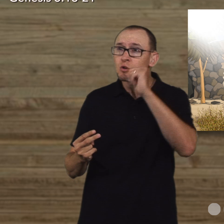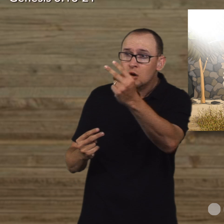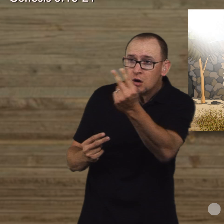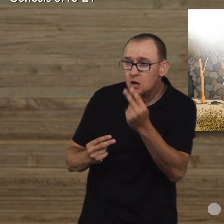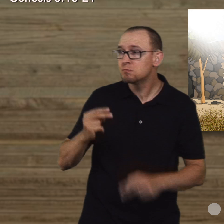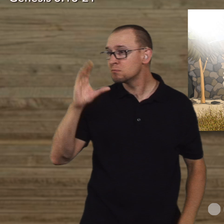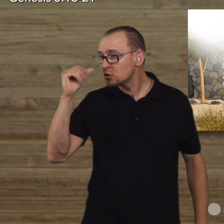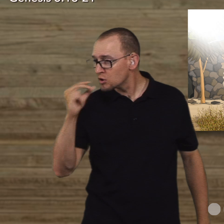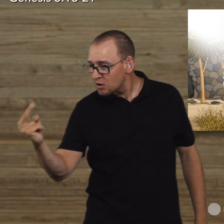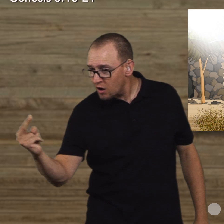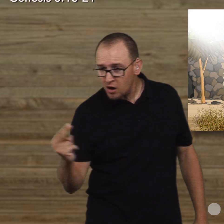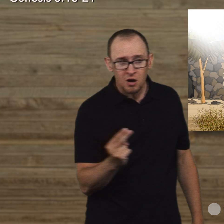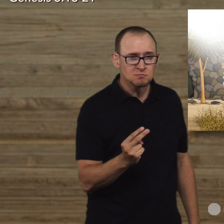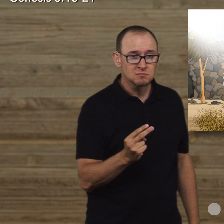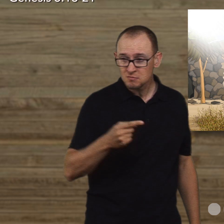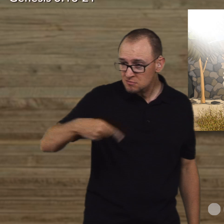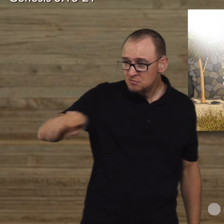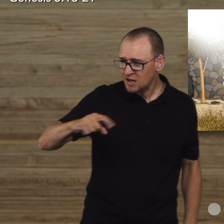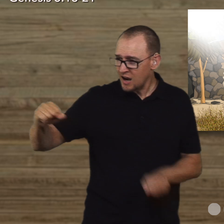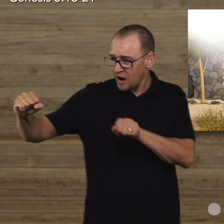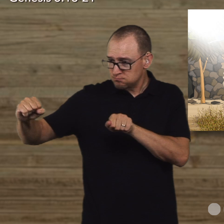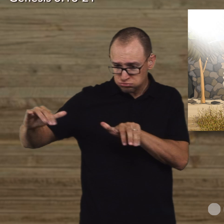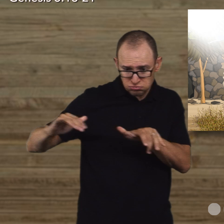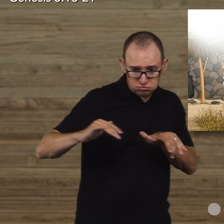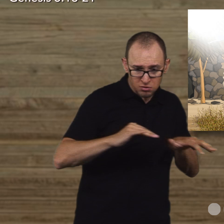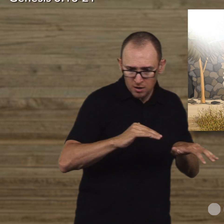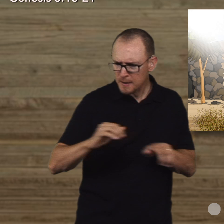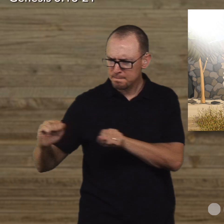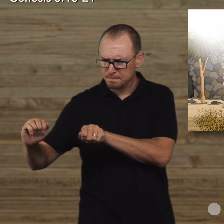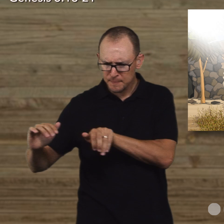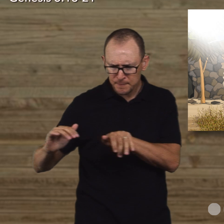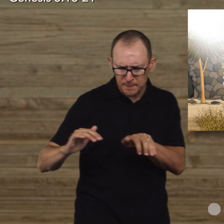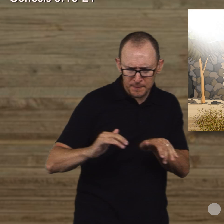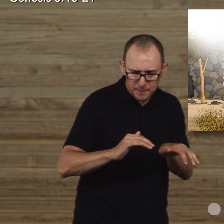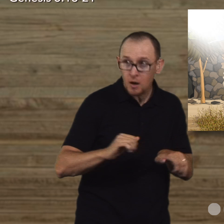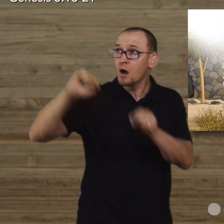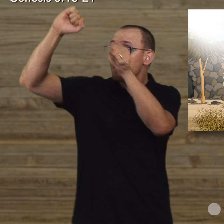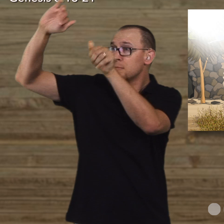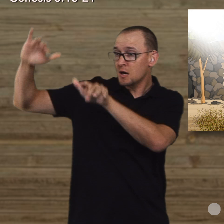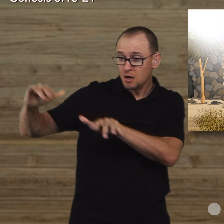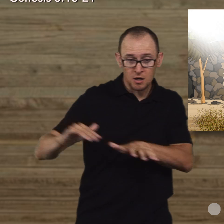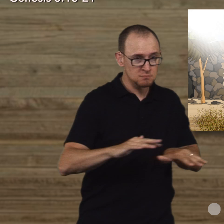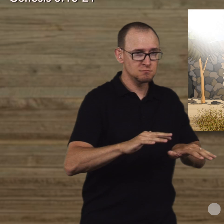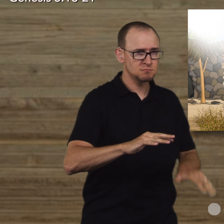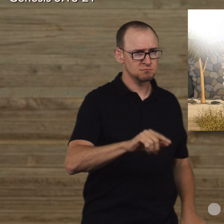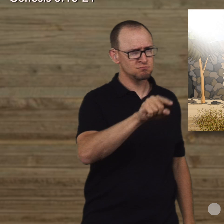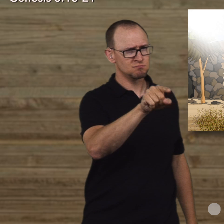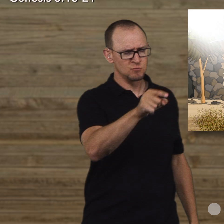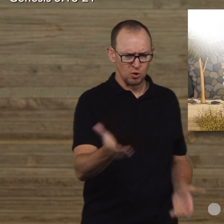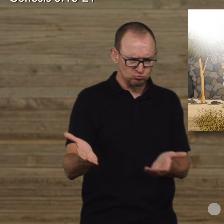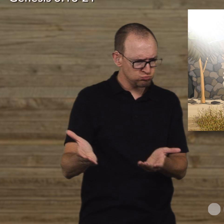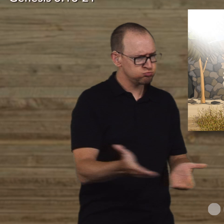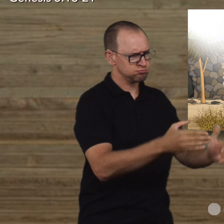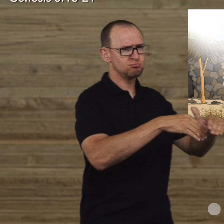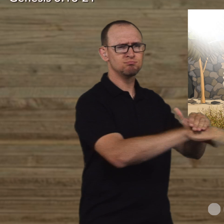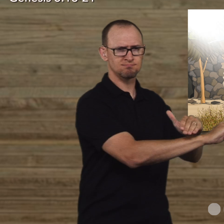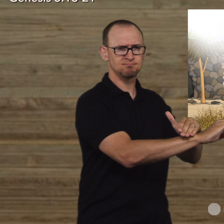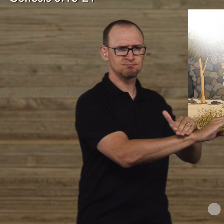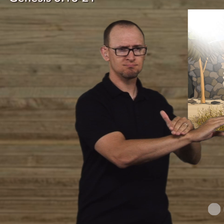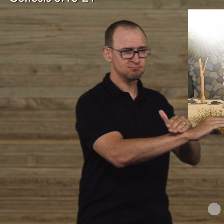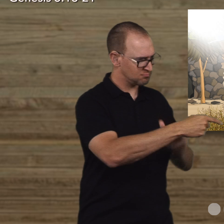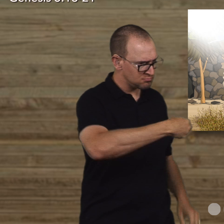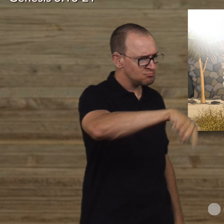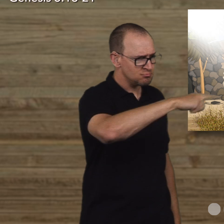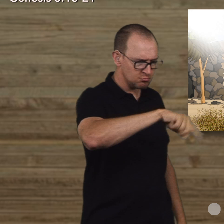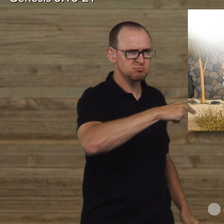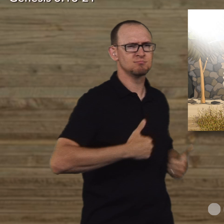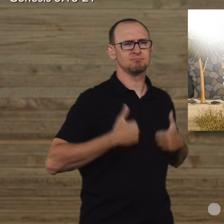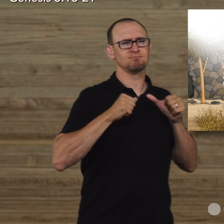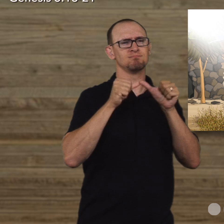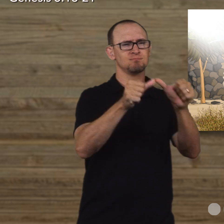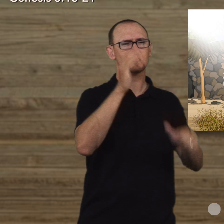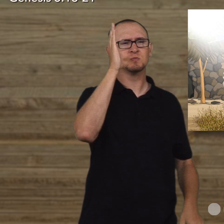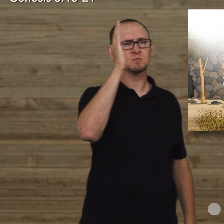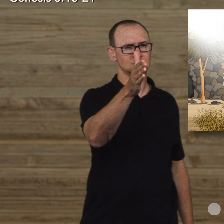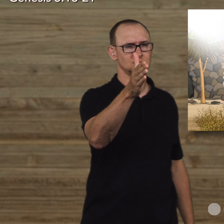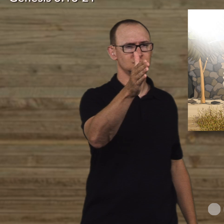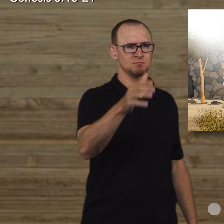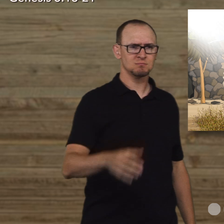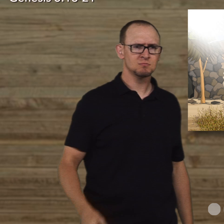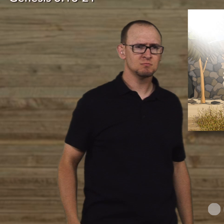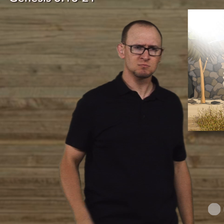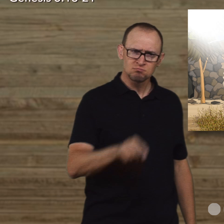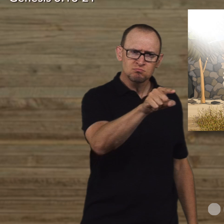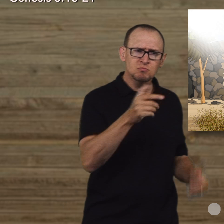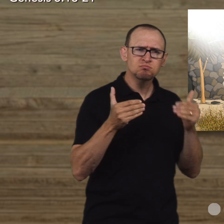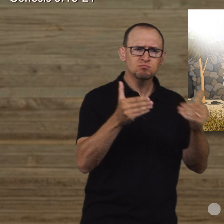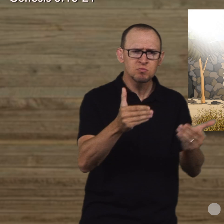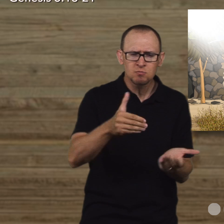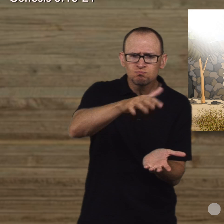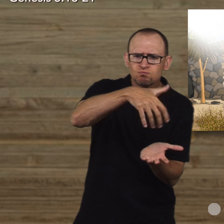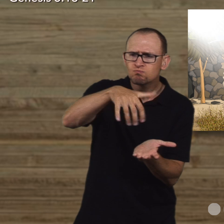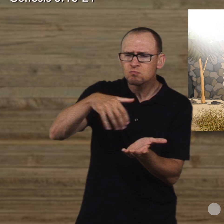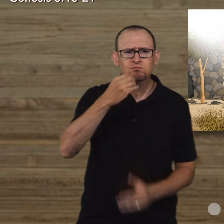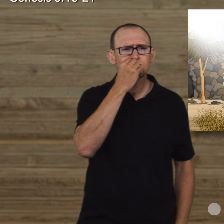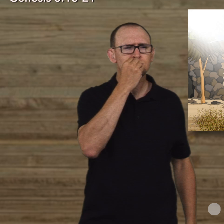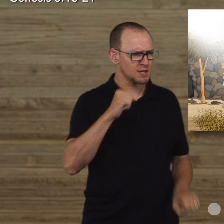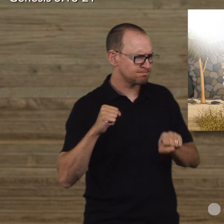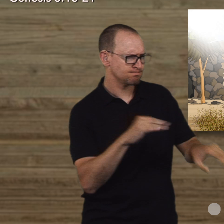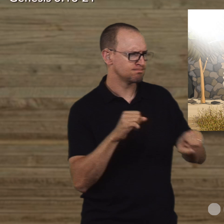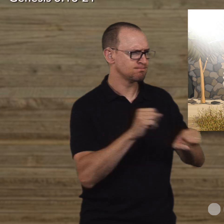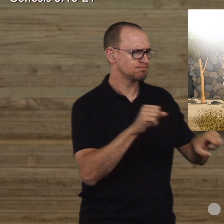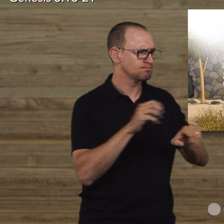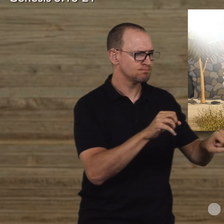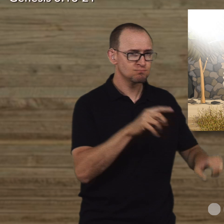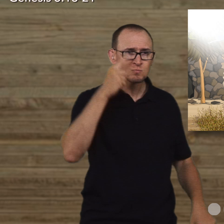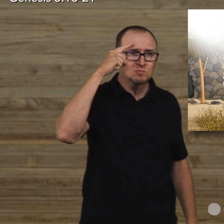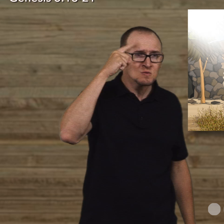Two of every kind of bird and animal and crawling creature will come to you to be kept alive.